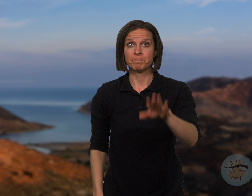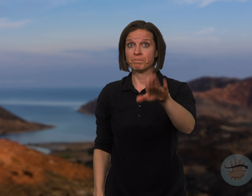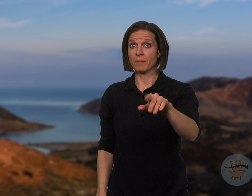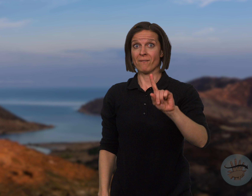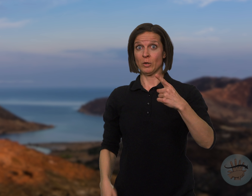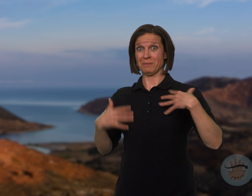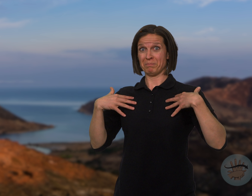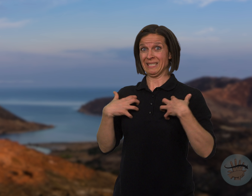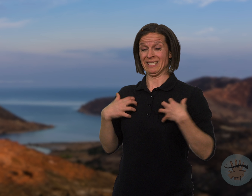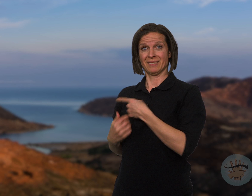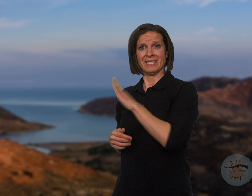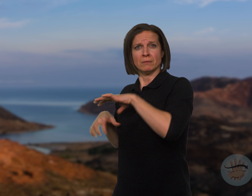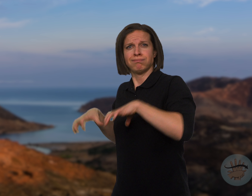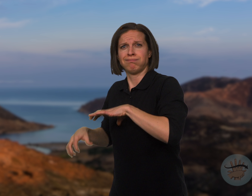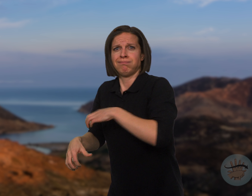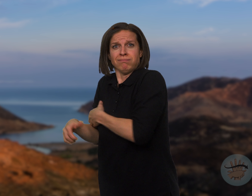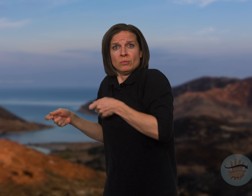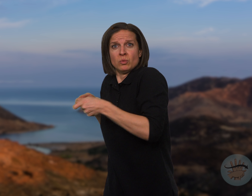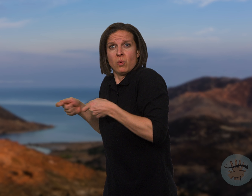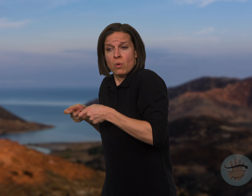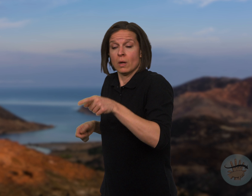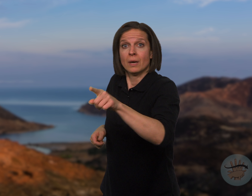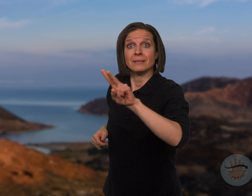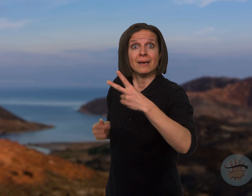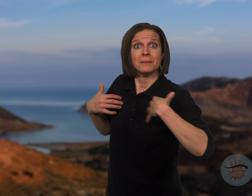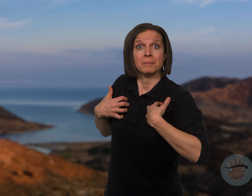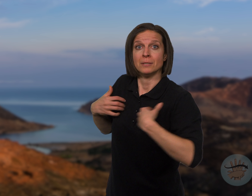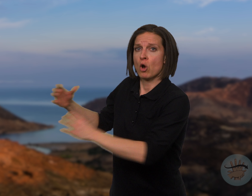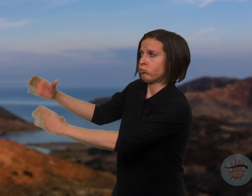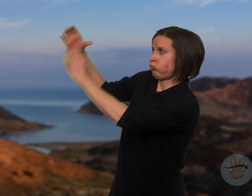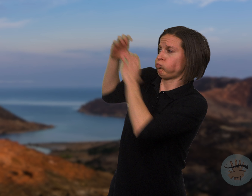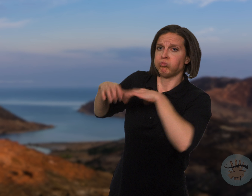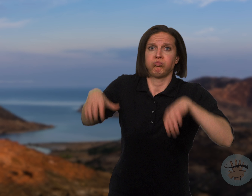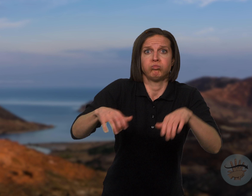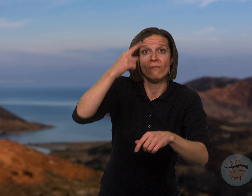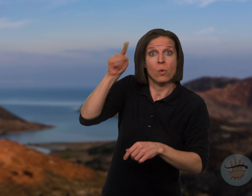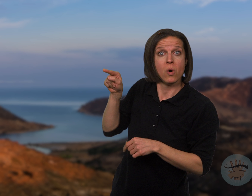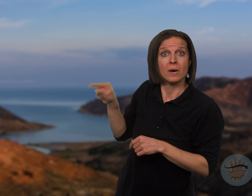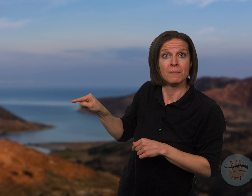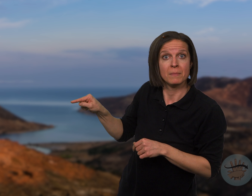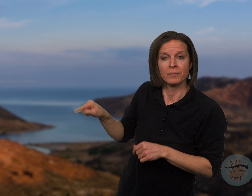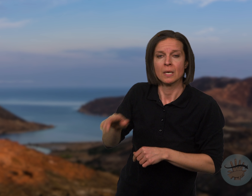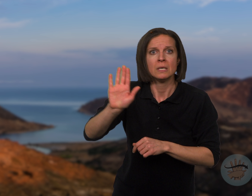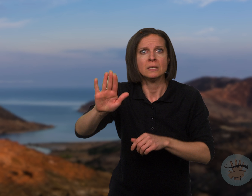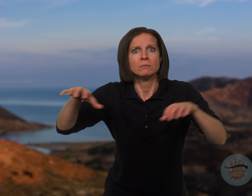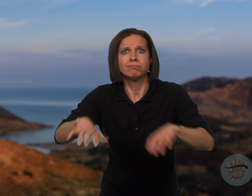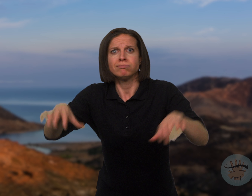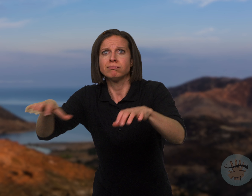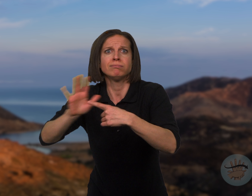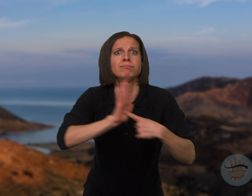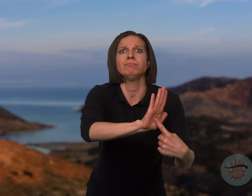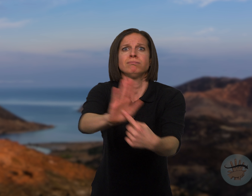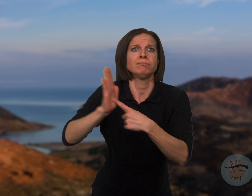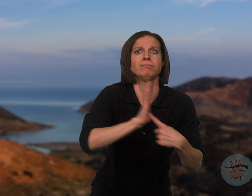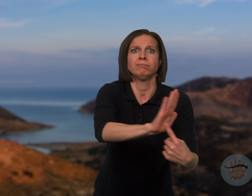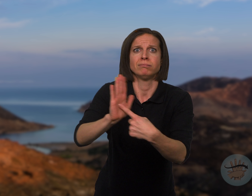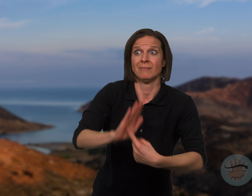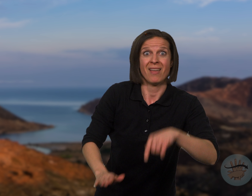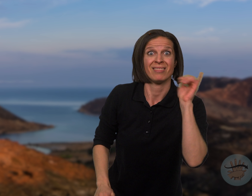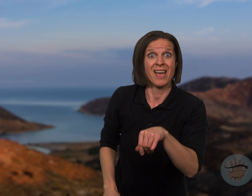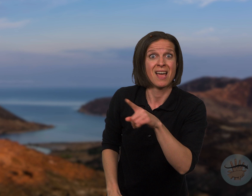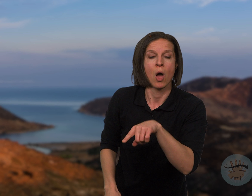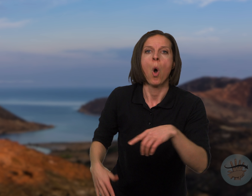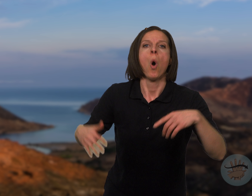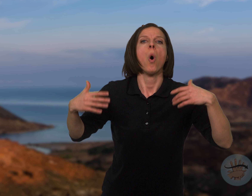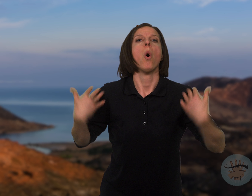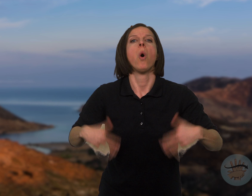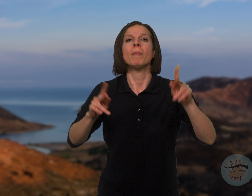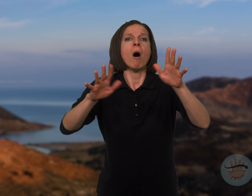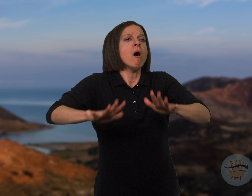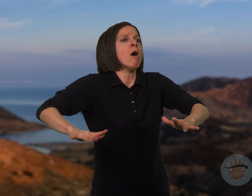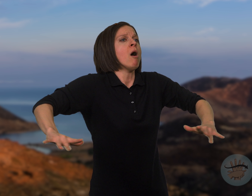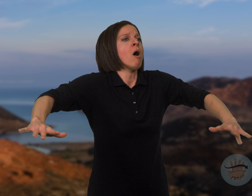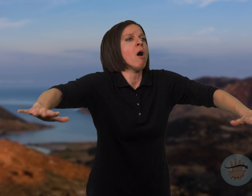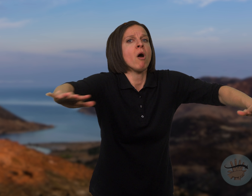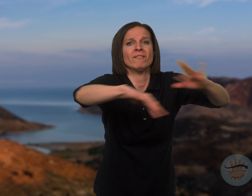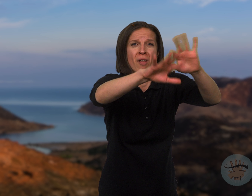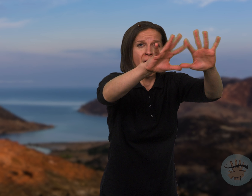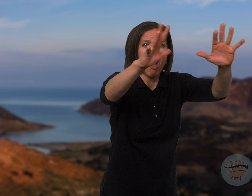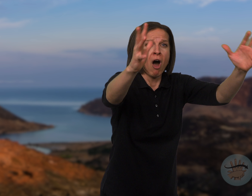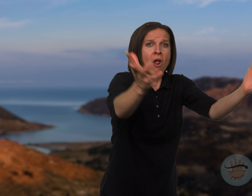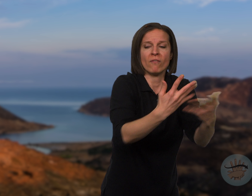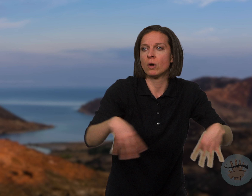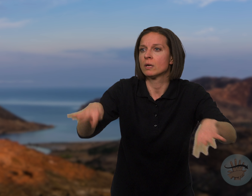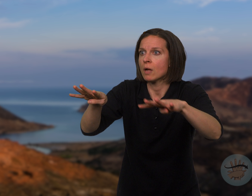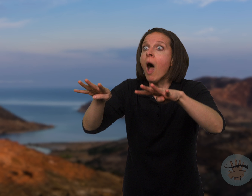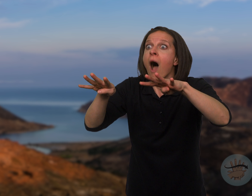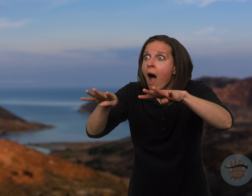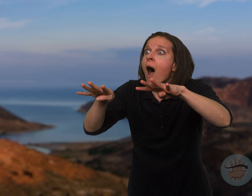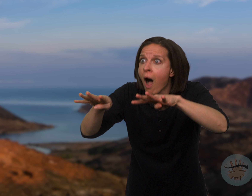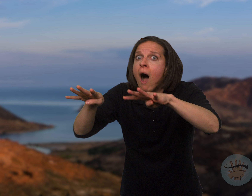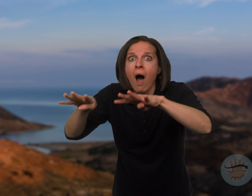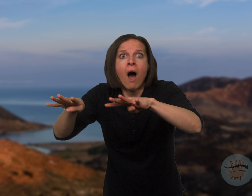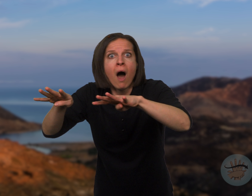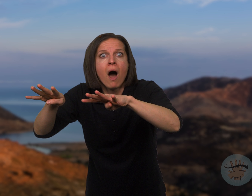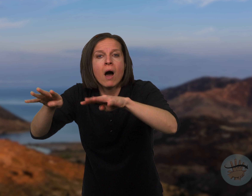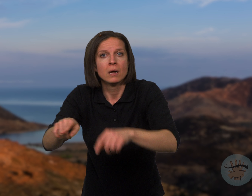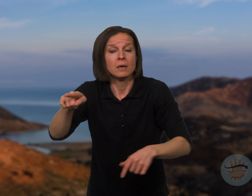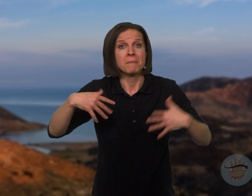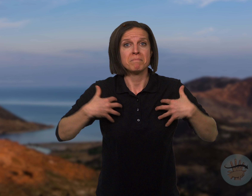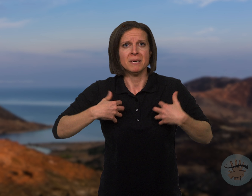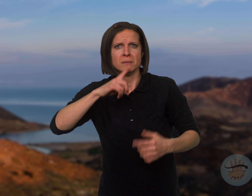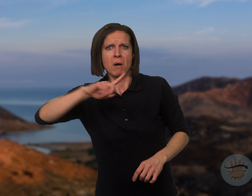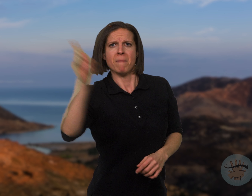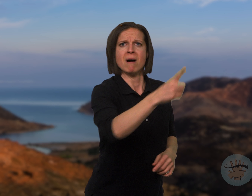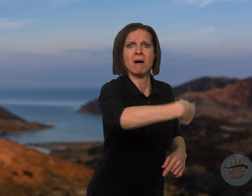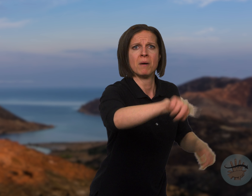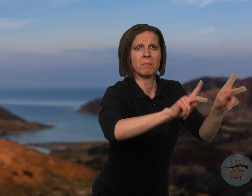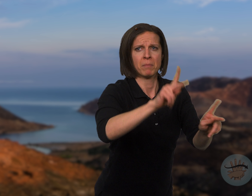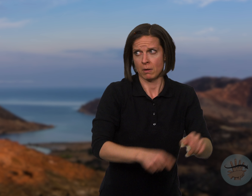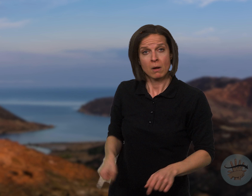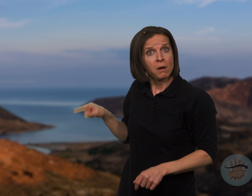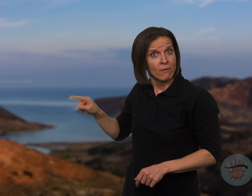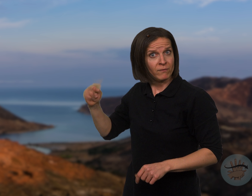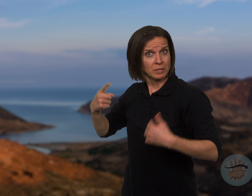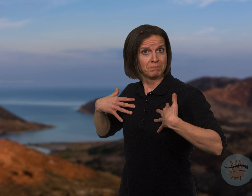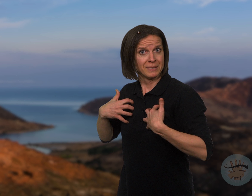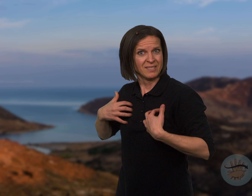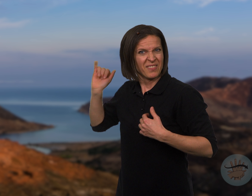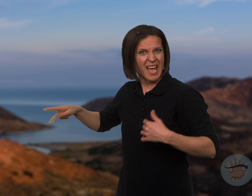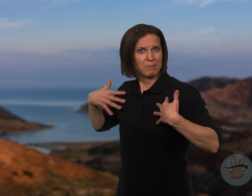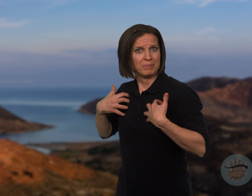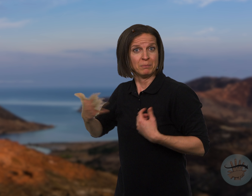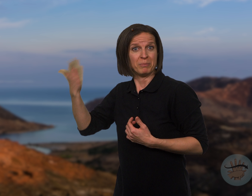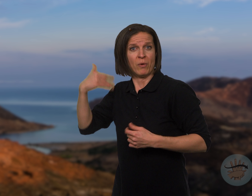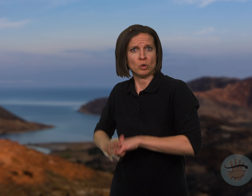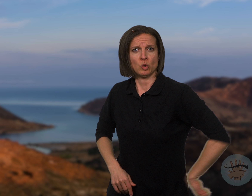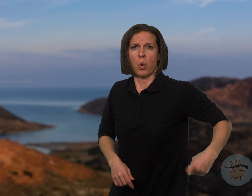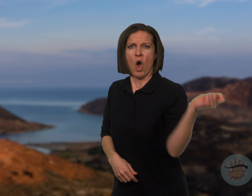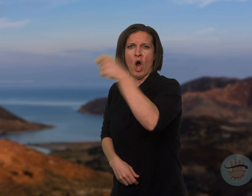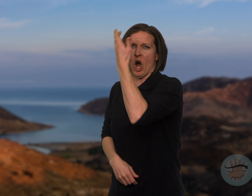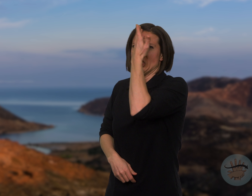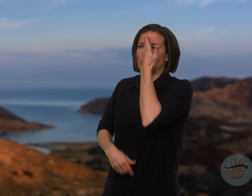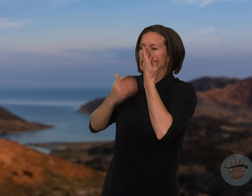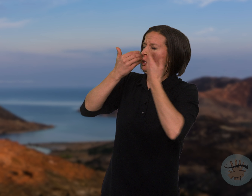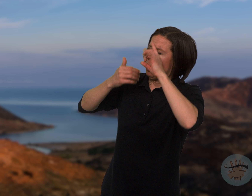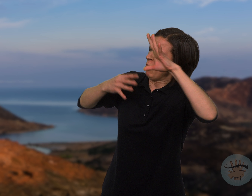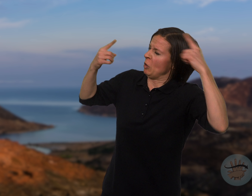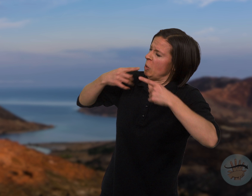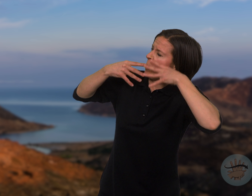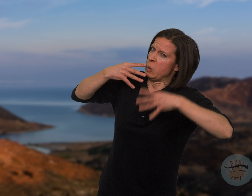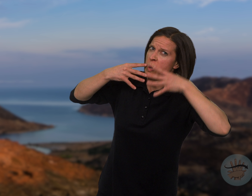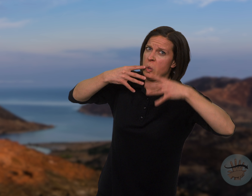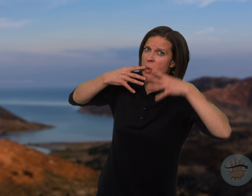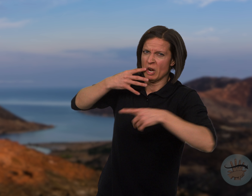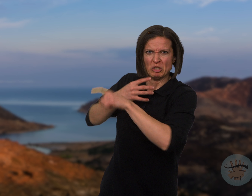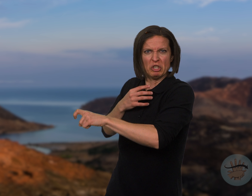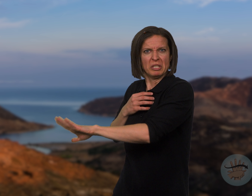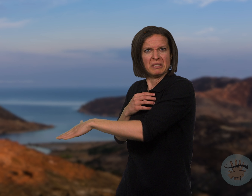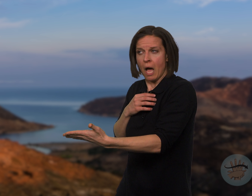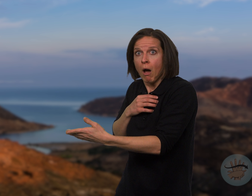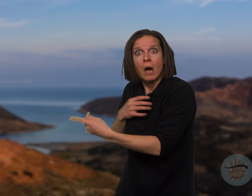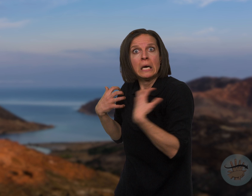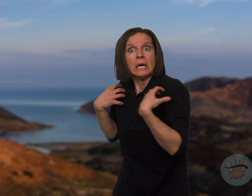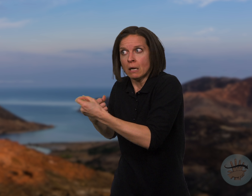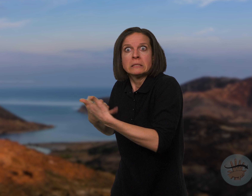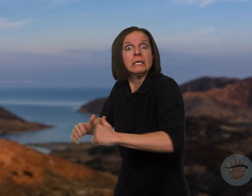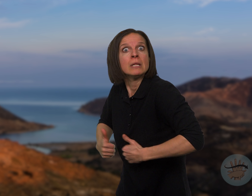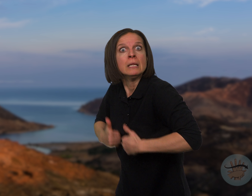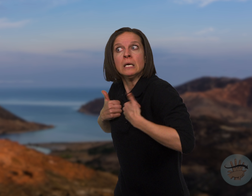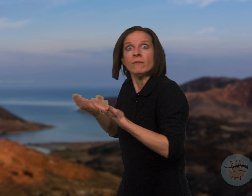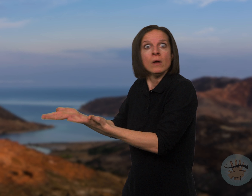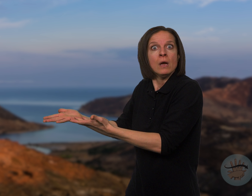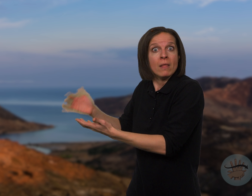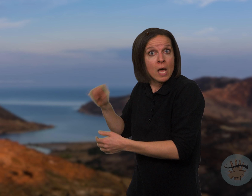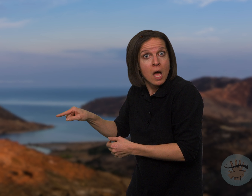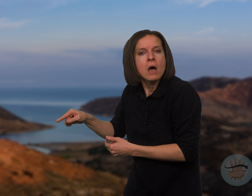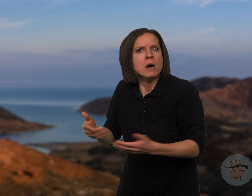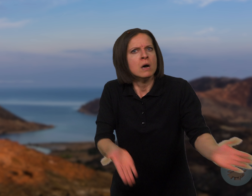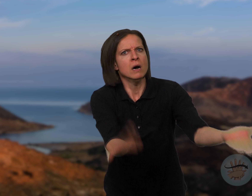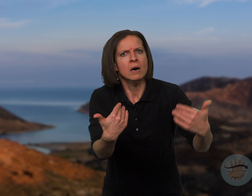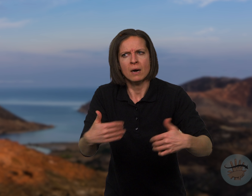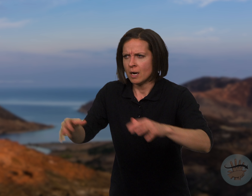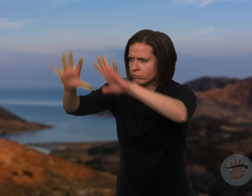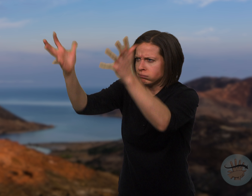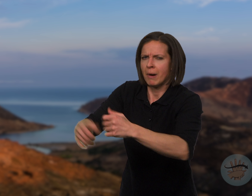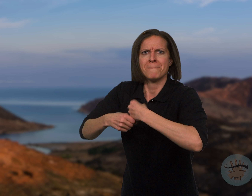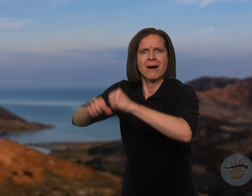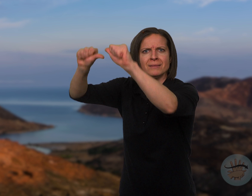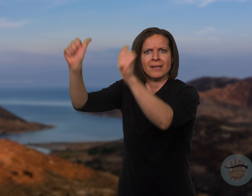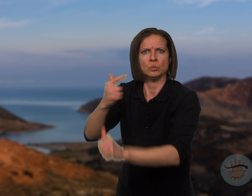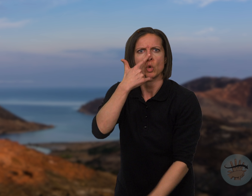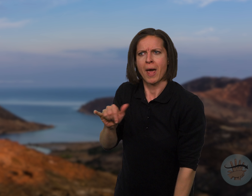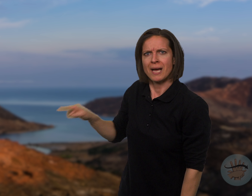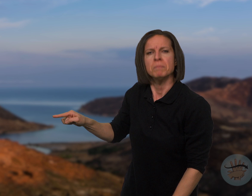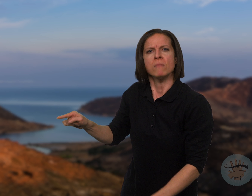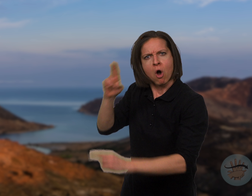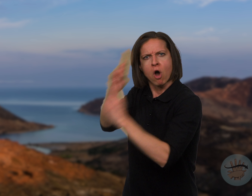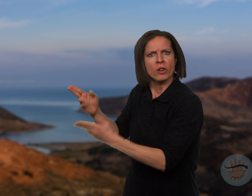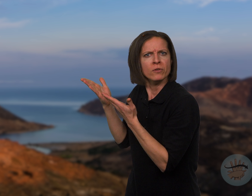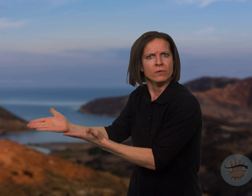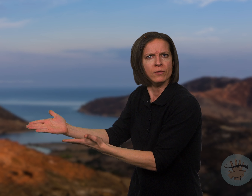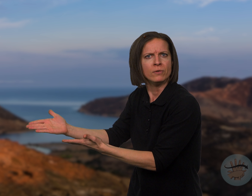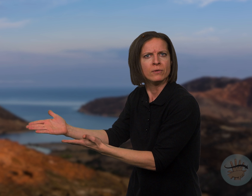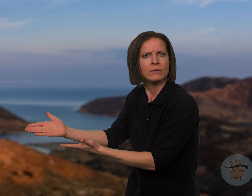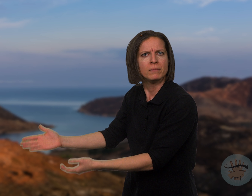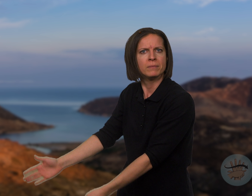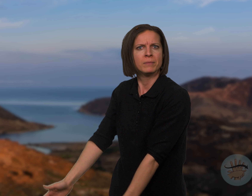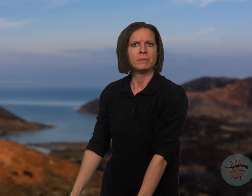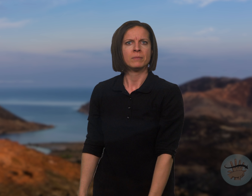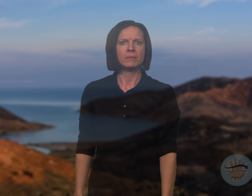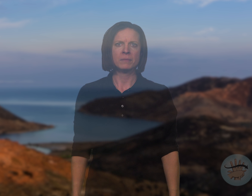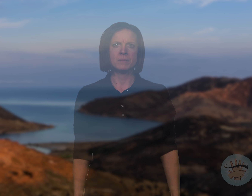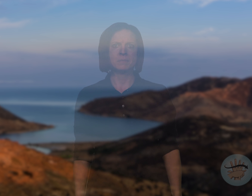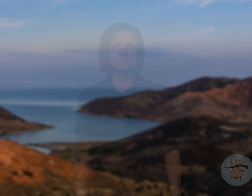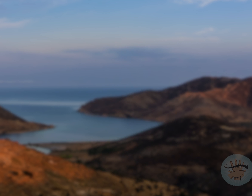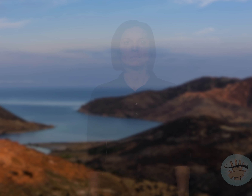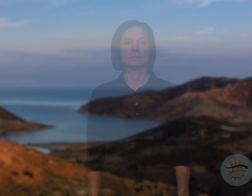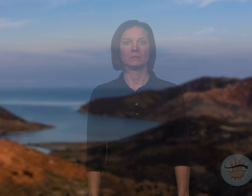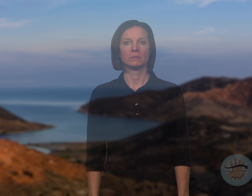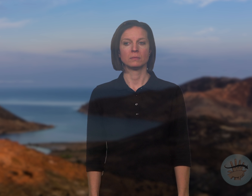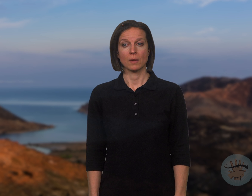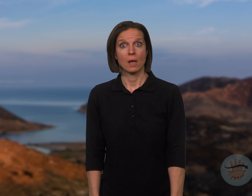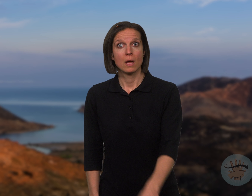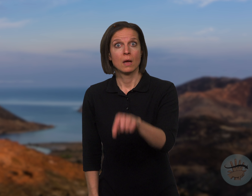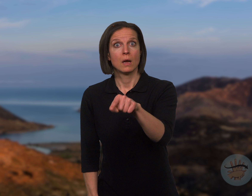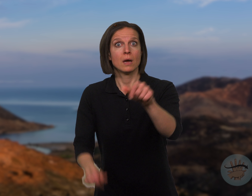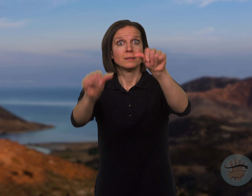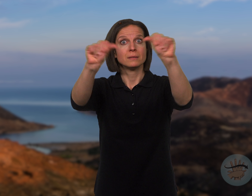Because of the signs it was given to perform on behalf of the first beast, it deceived those who dwell on the earth, telling them to make an image to the beast that had been wounded by the sword and yet had lived.